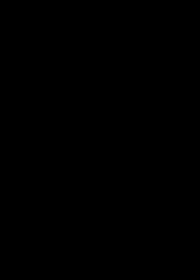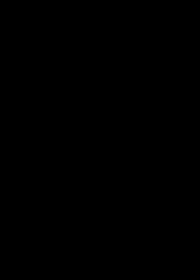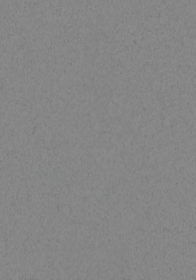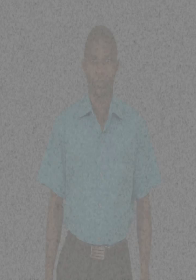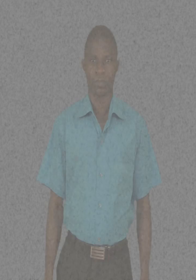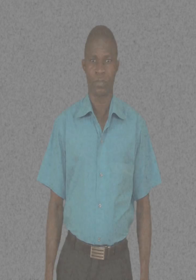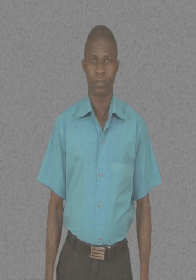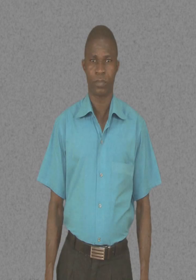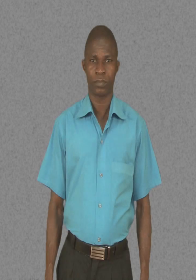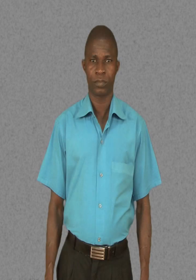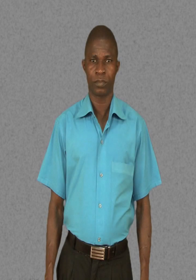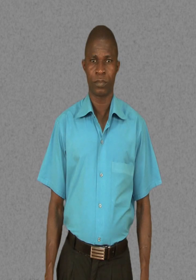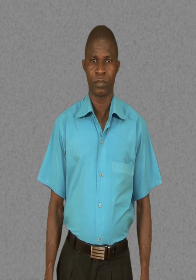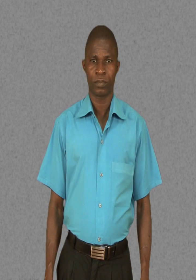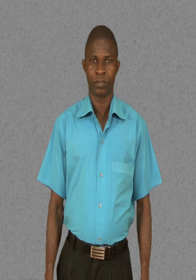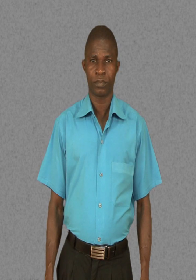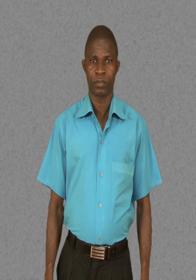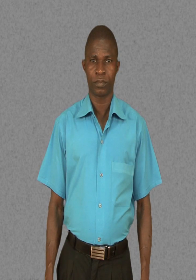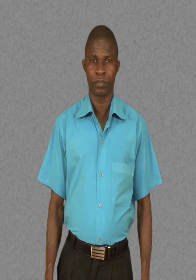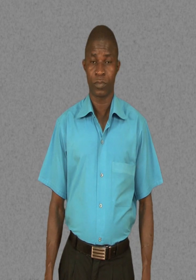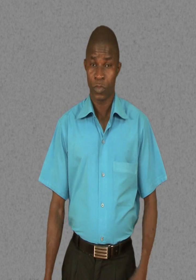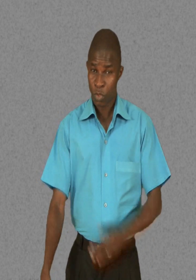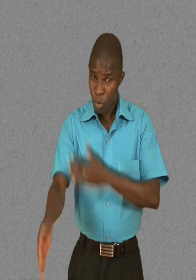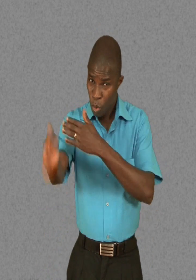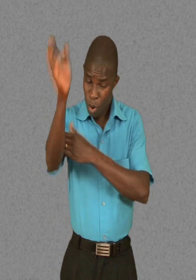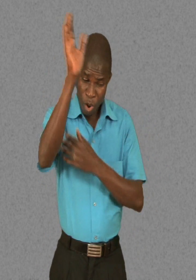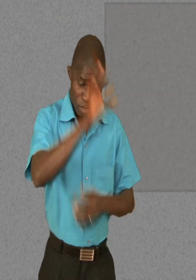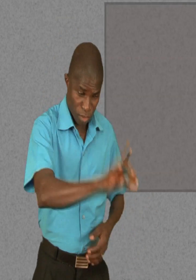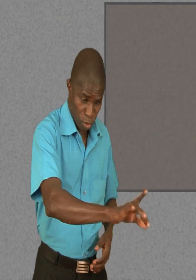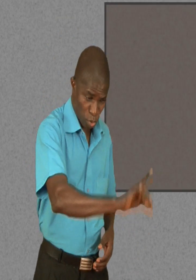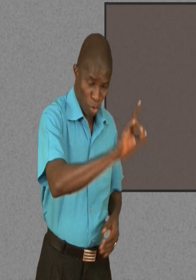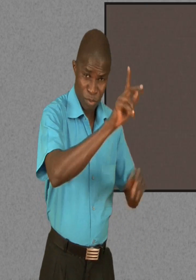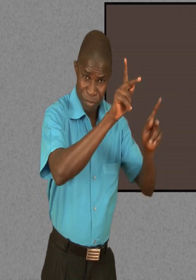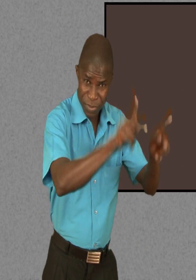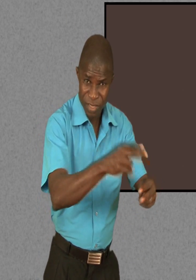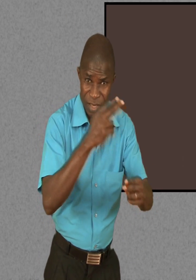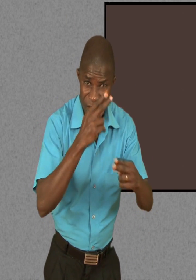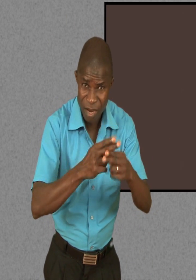In those days John the Baptist came, preaching in the wilderness of Judea and saying, “Repent, for the kingdom of heaven is near.”